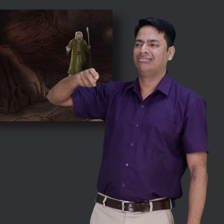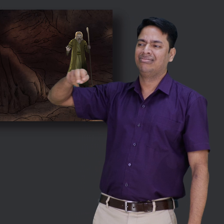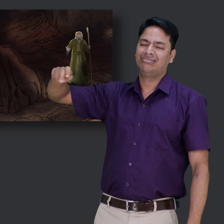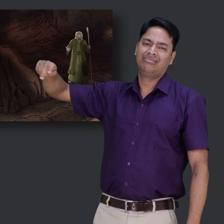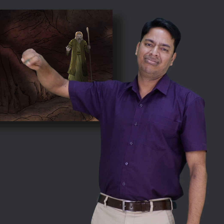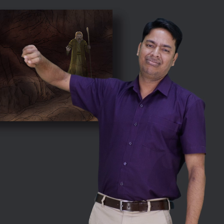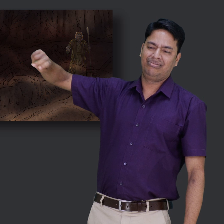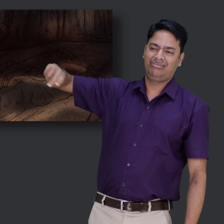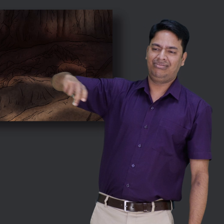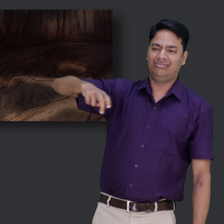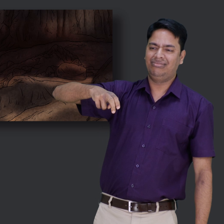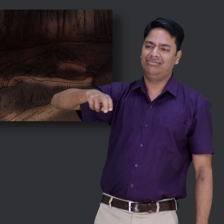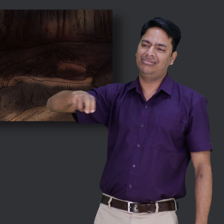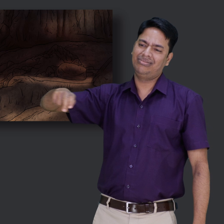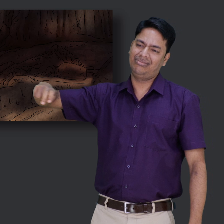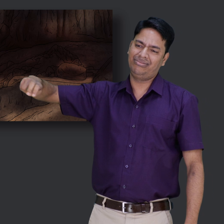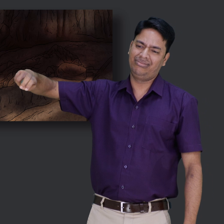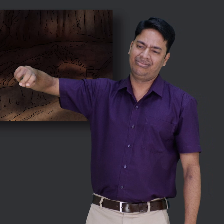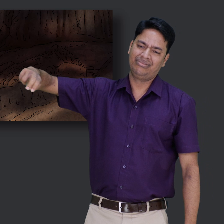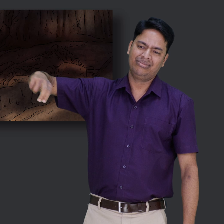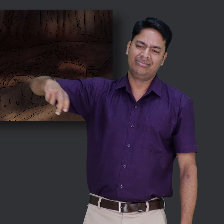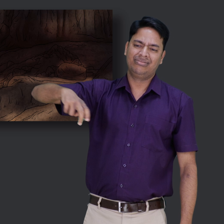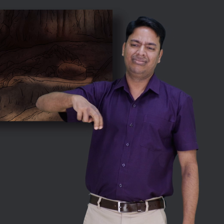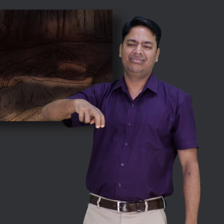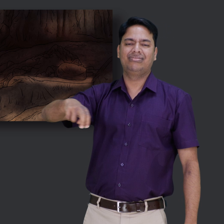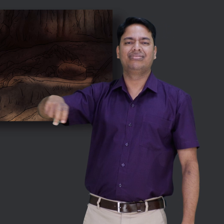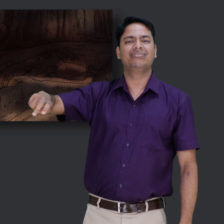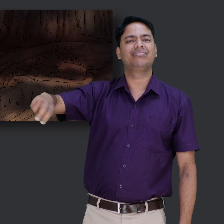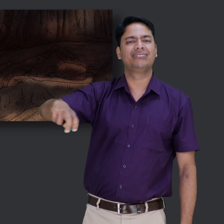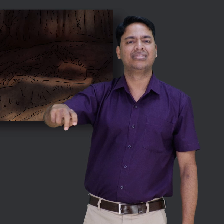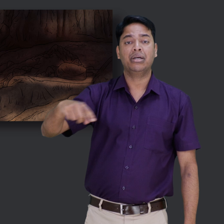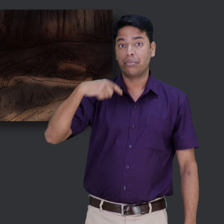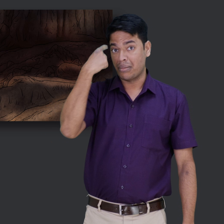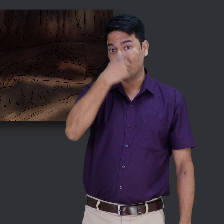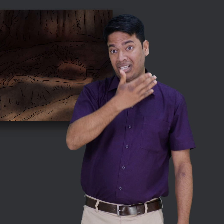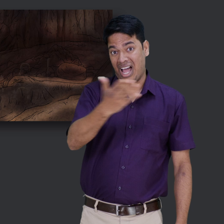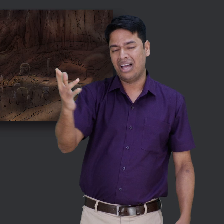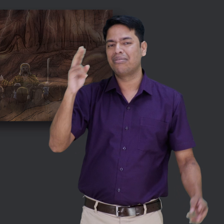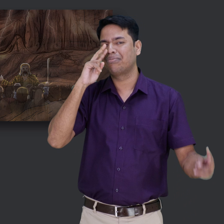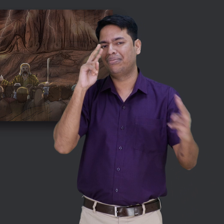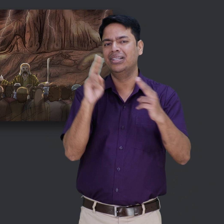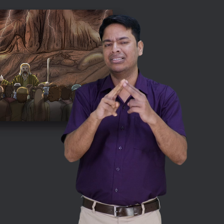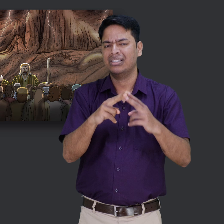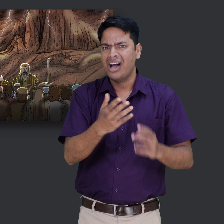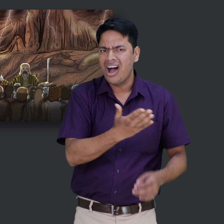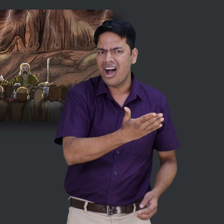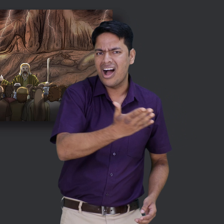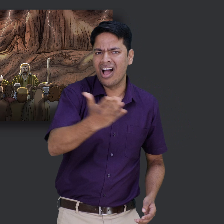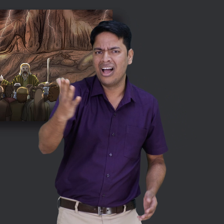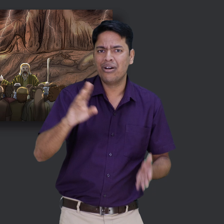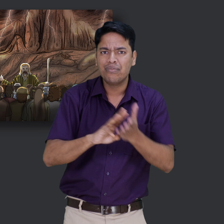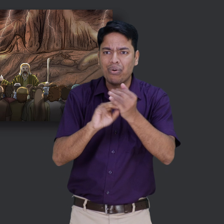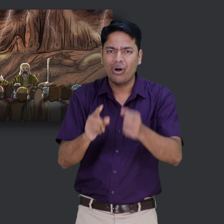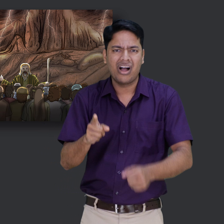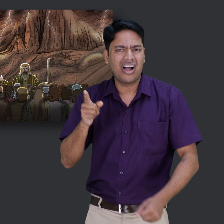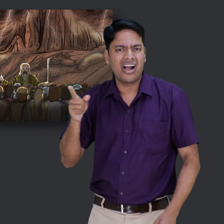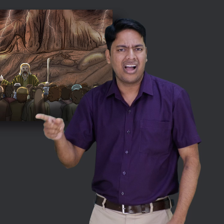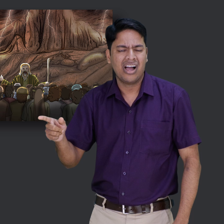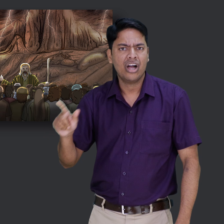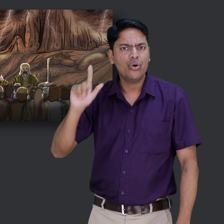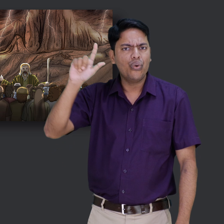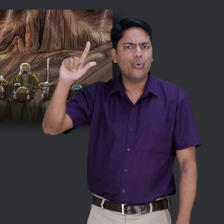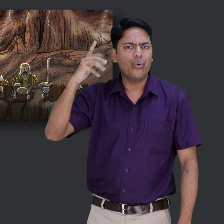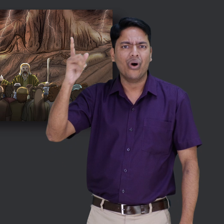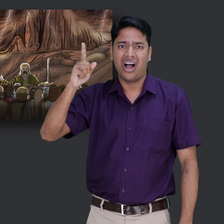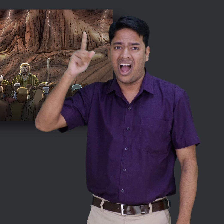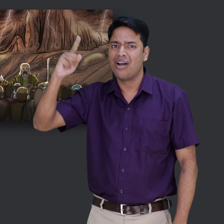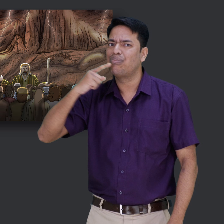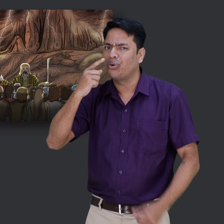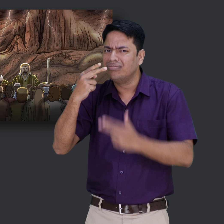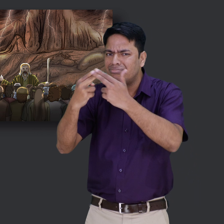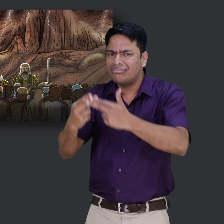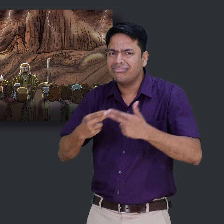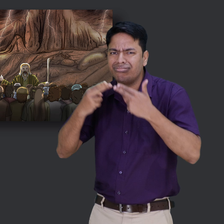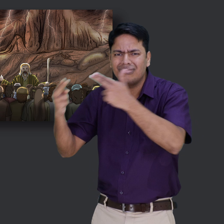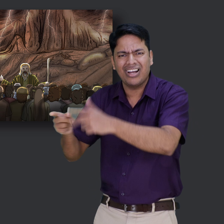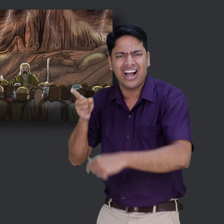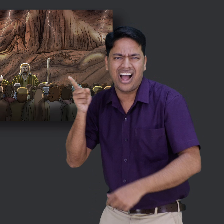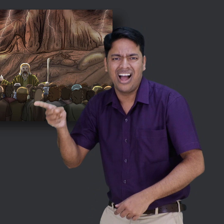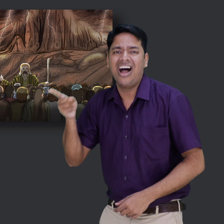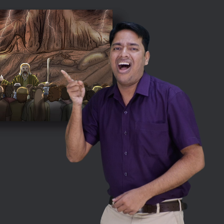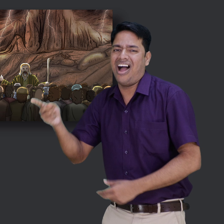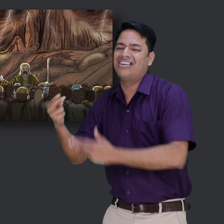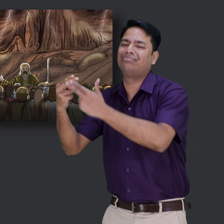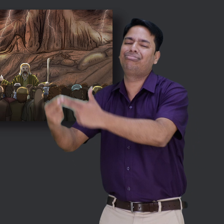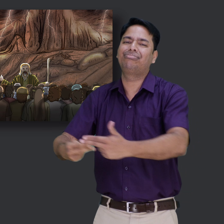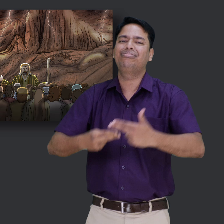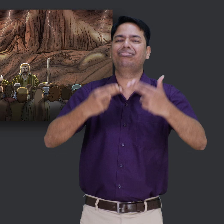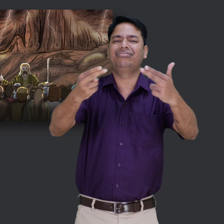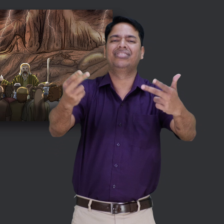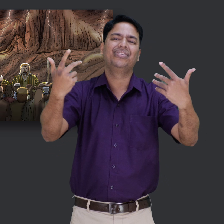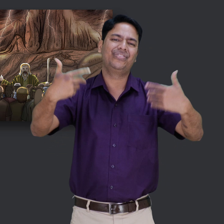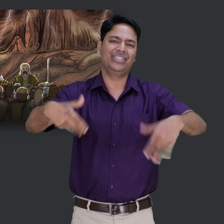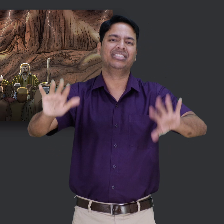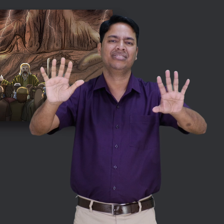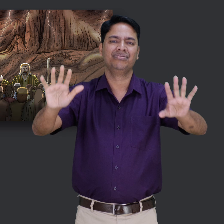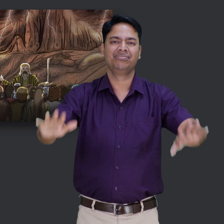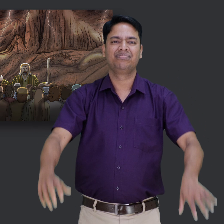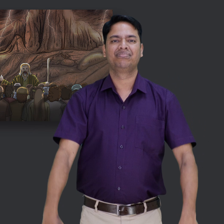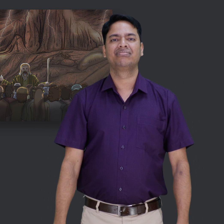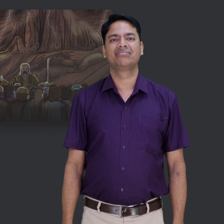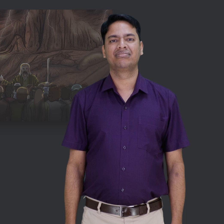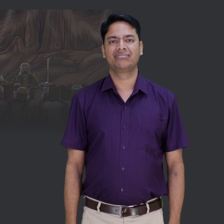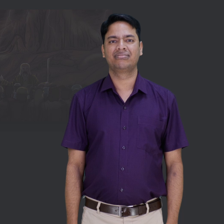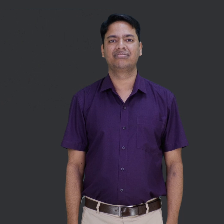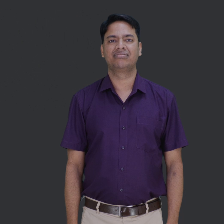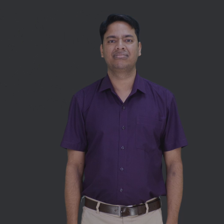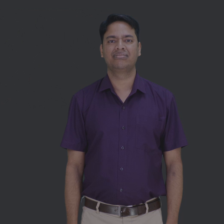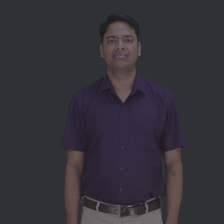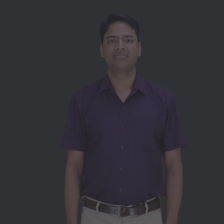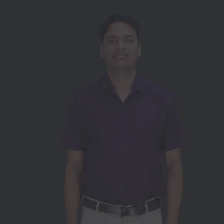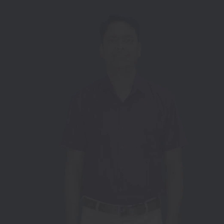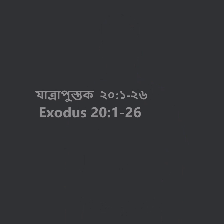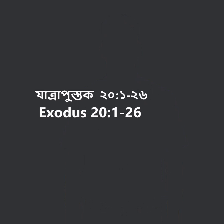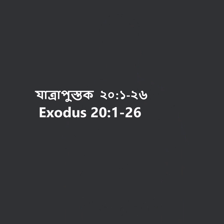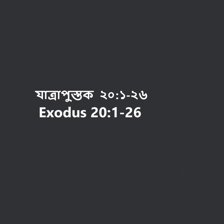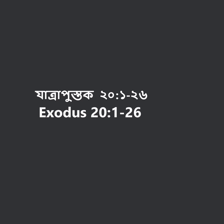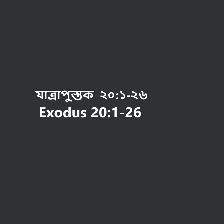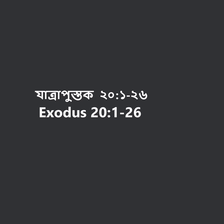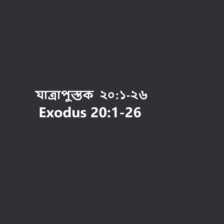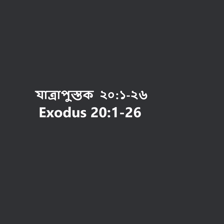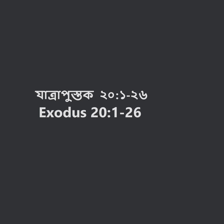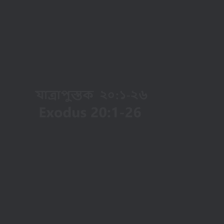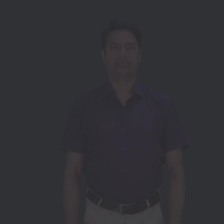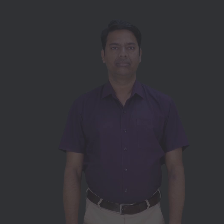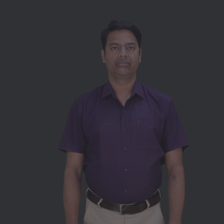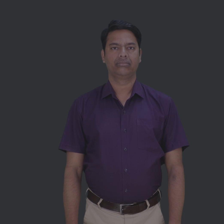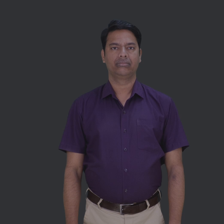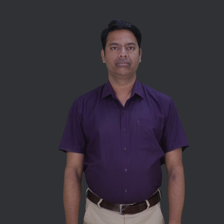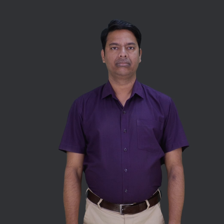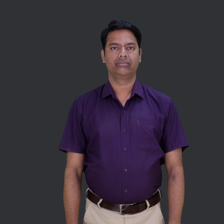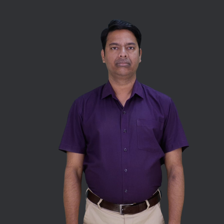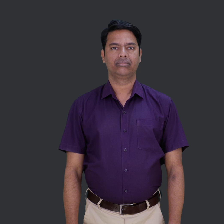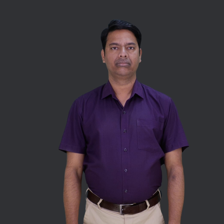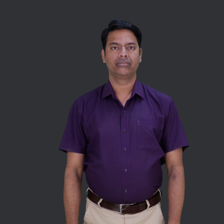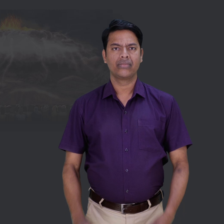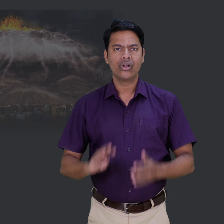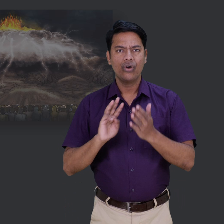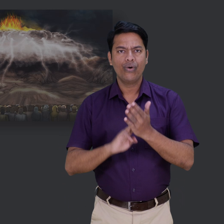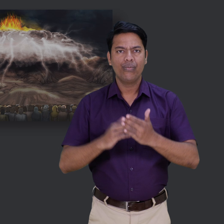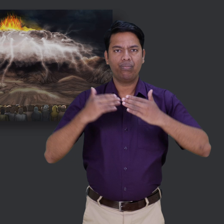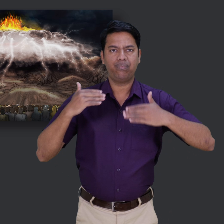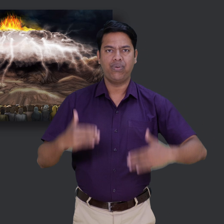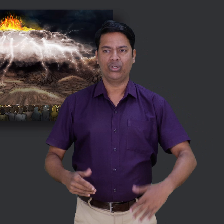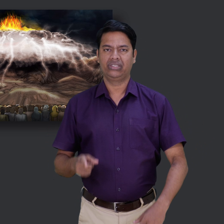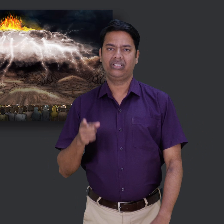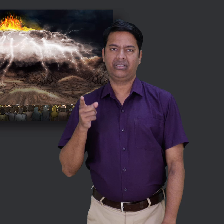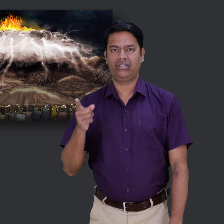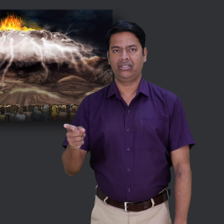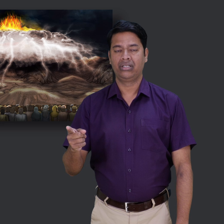So Moses went down to the people and spoke to them.